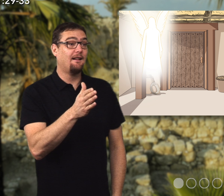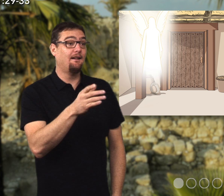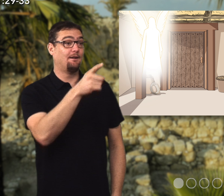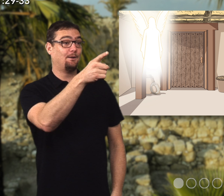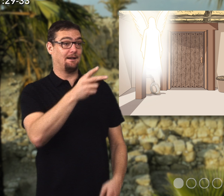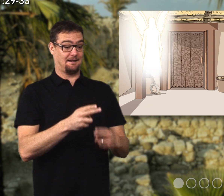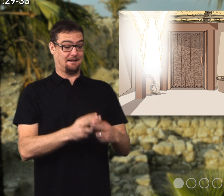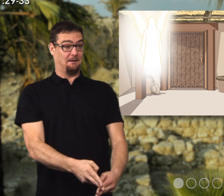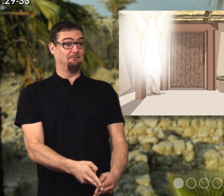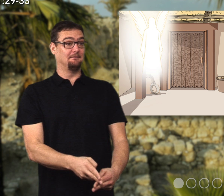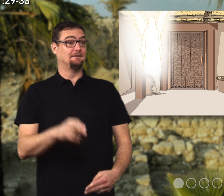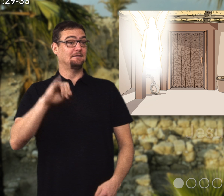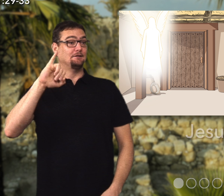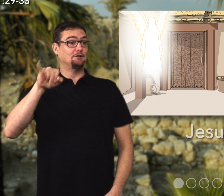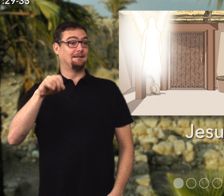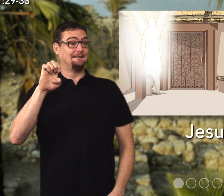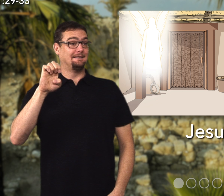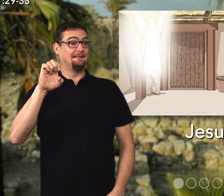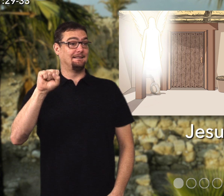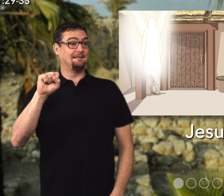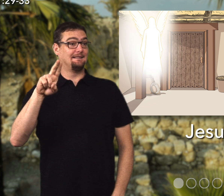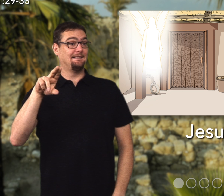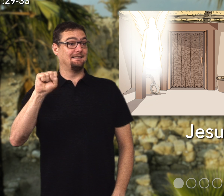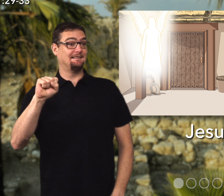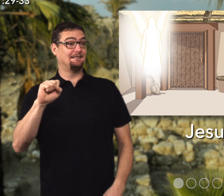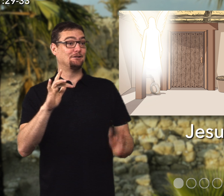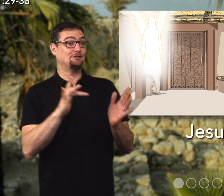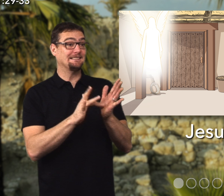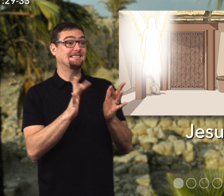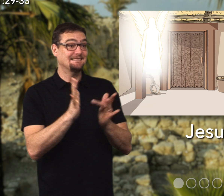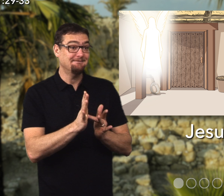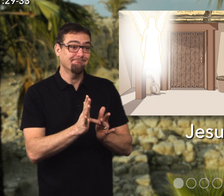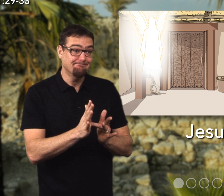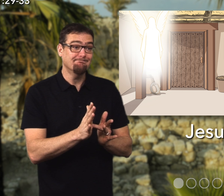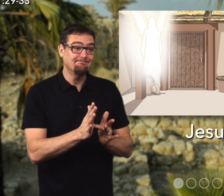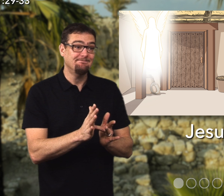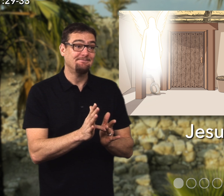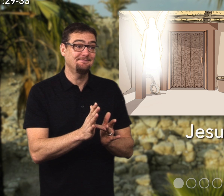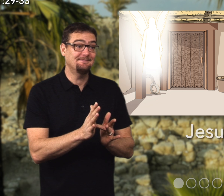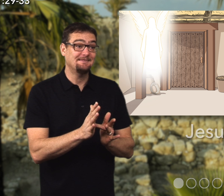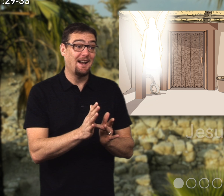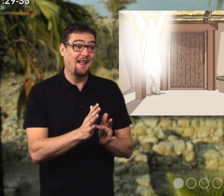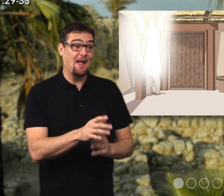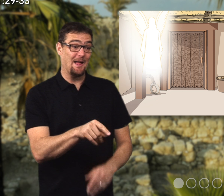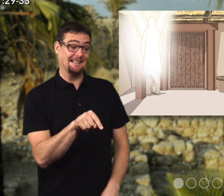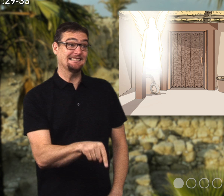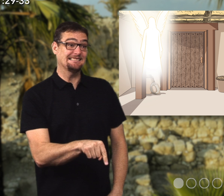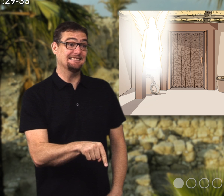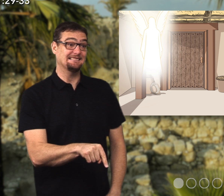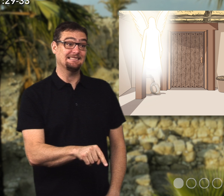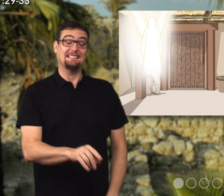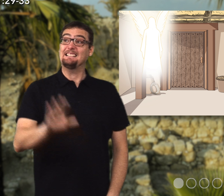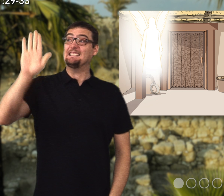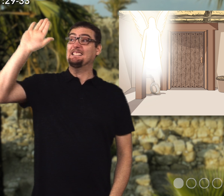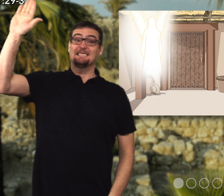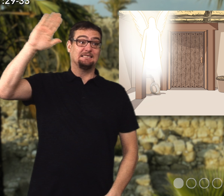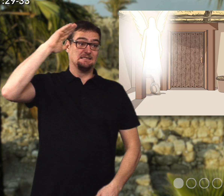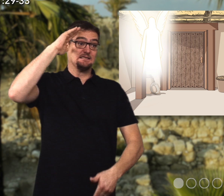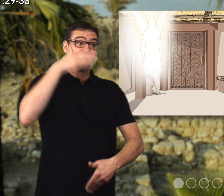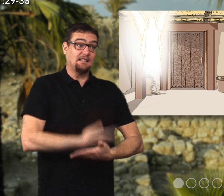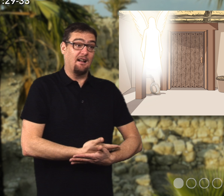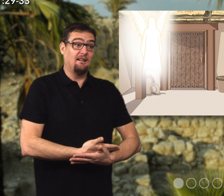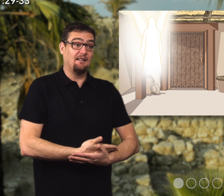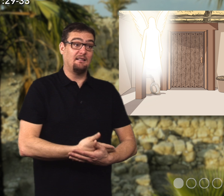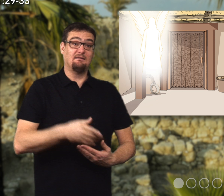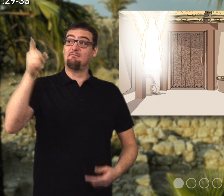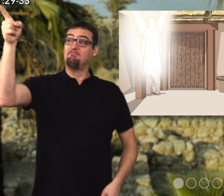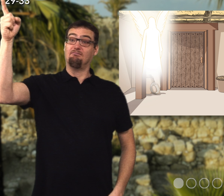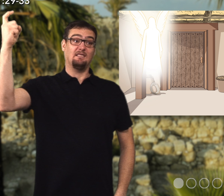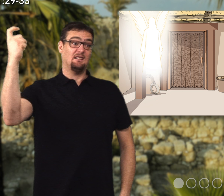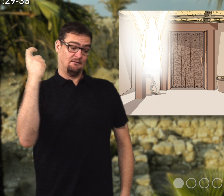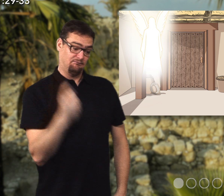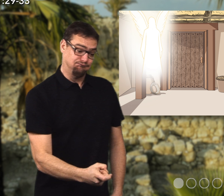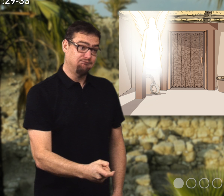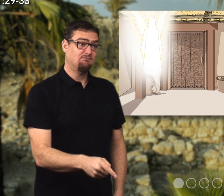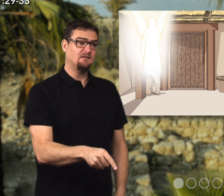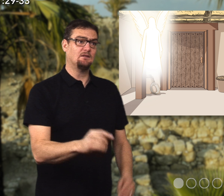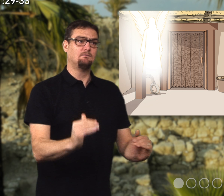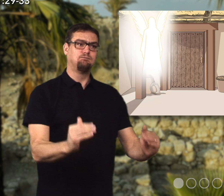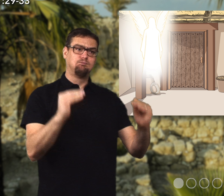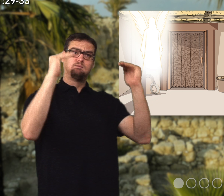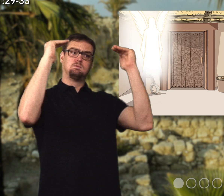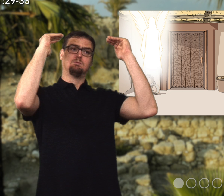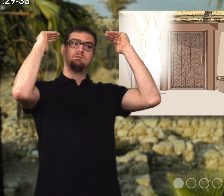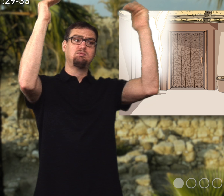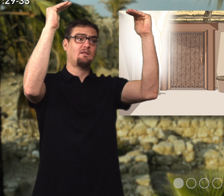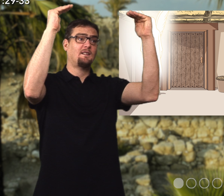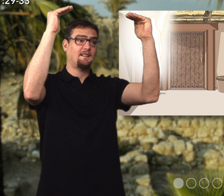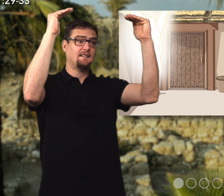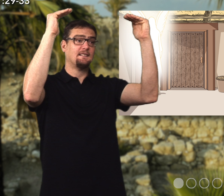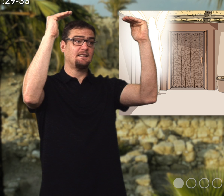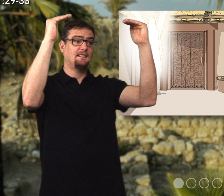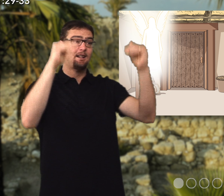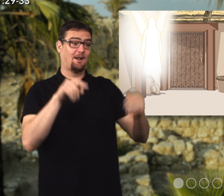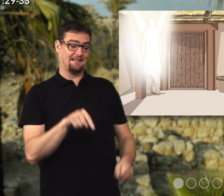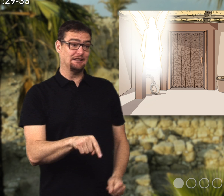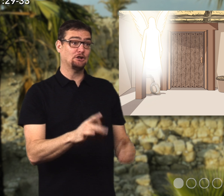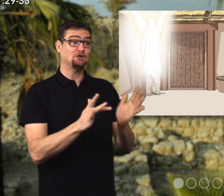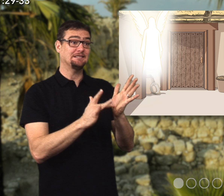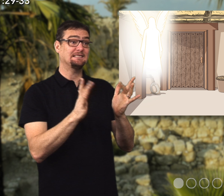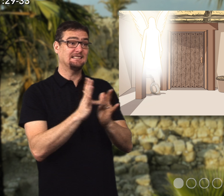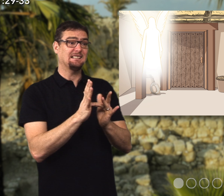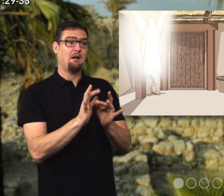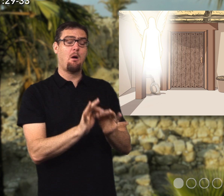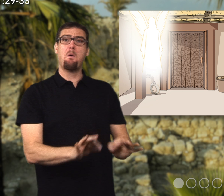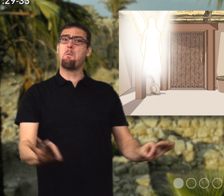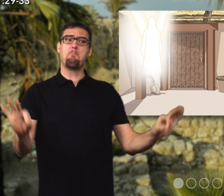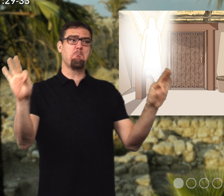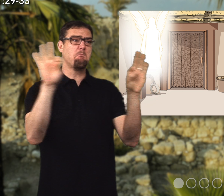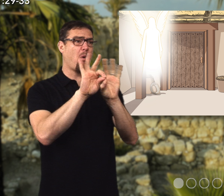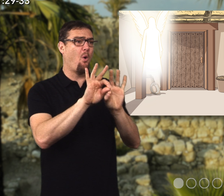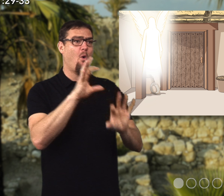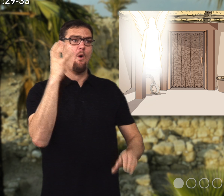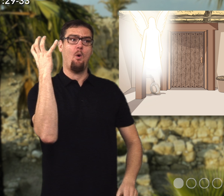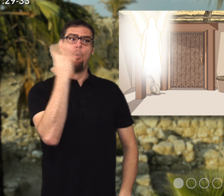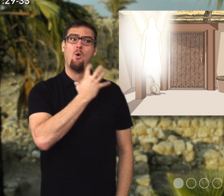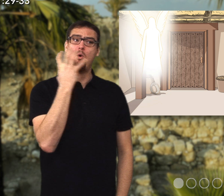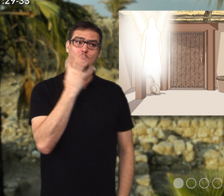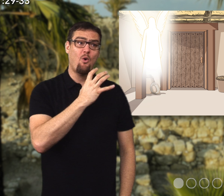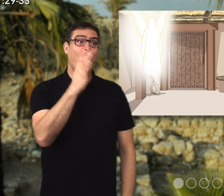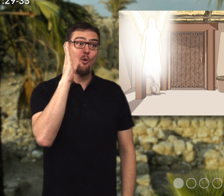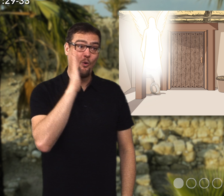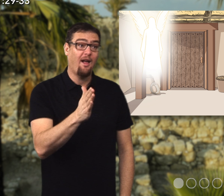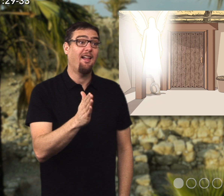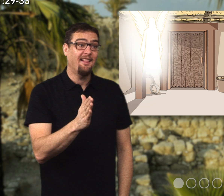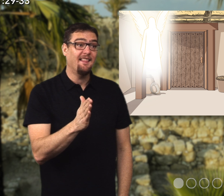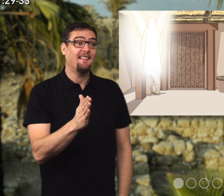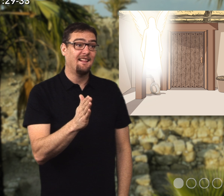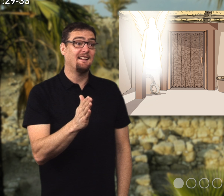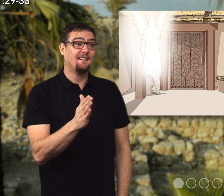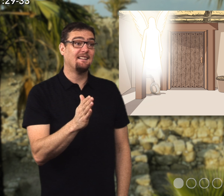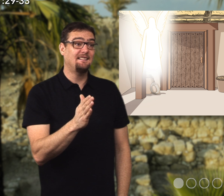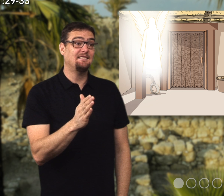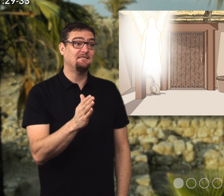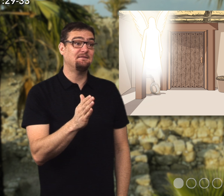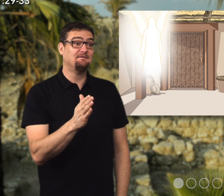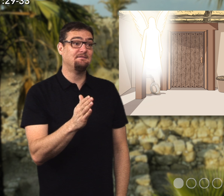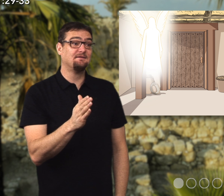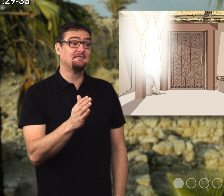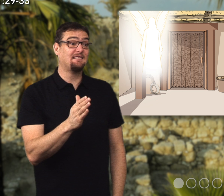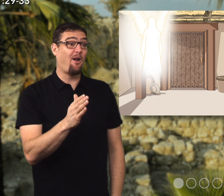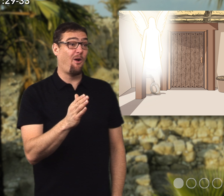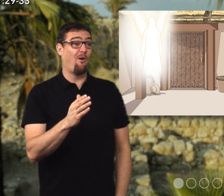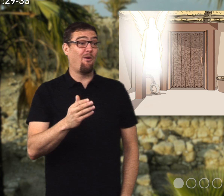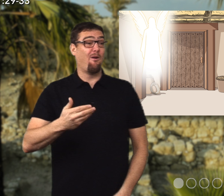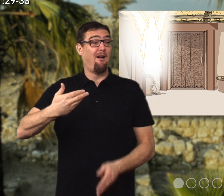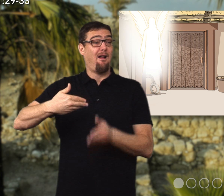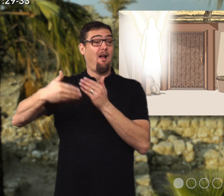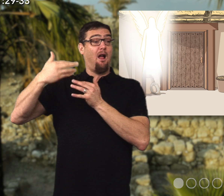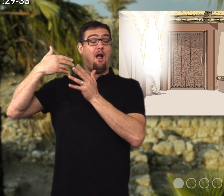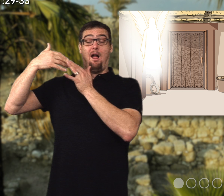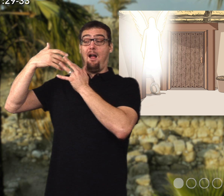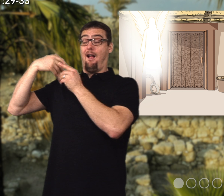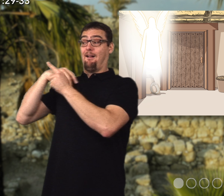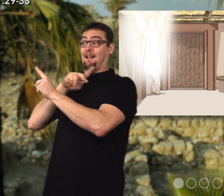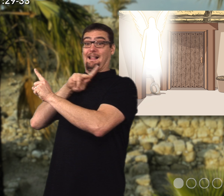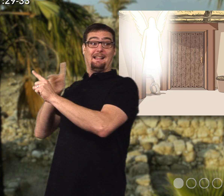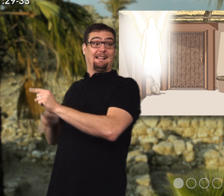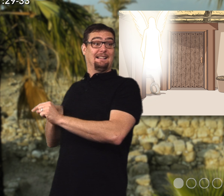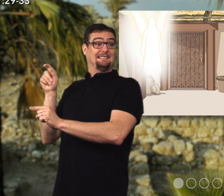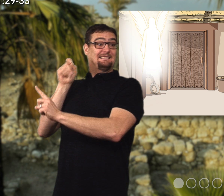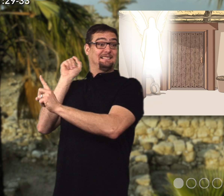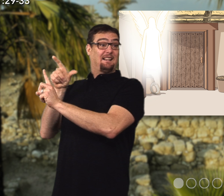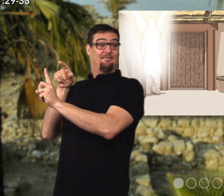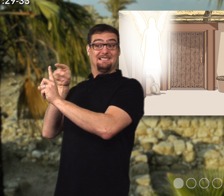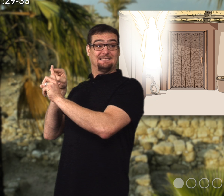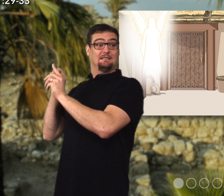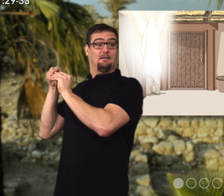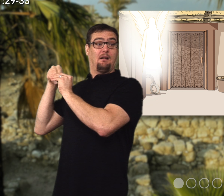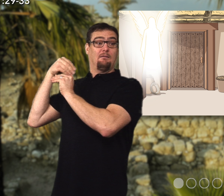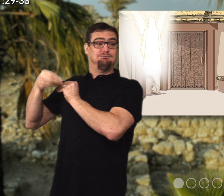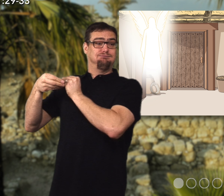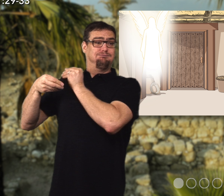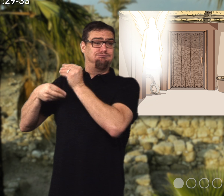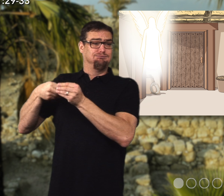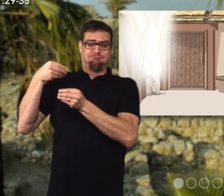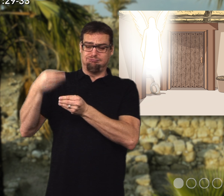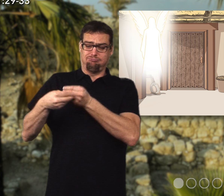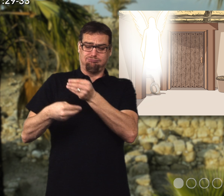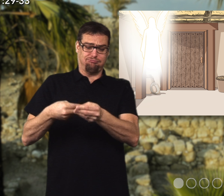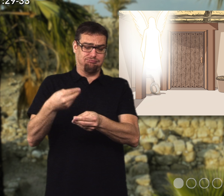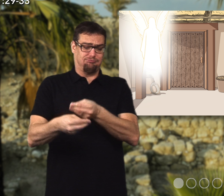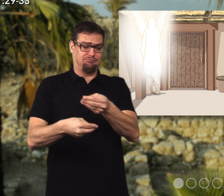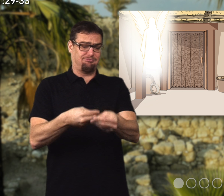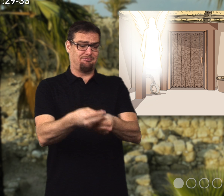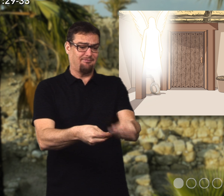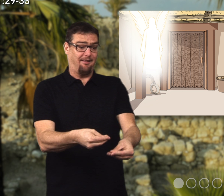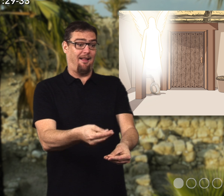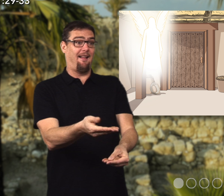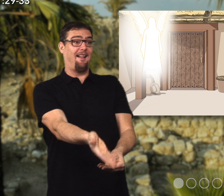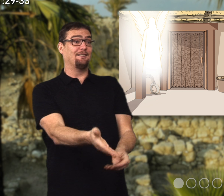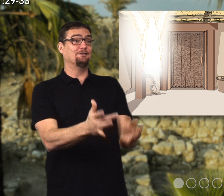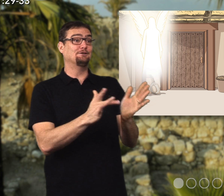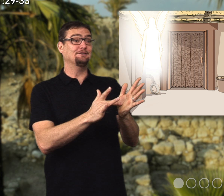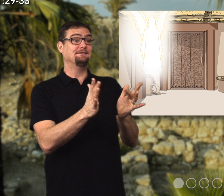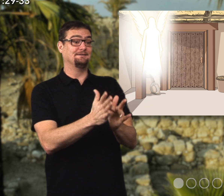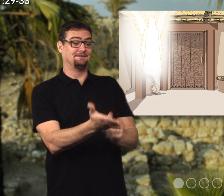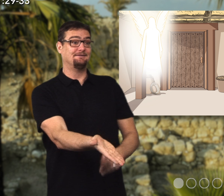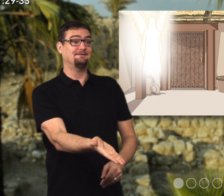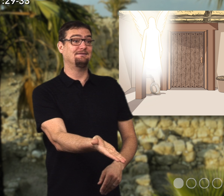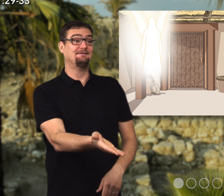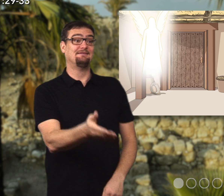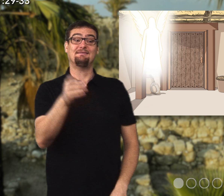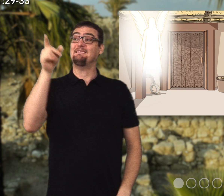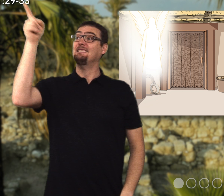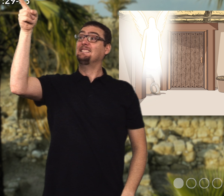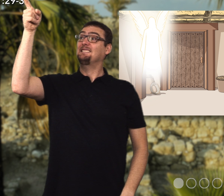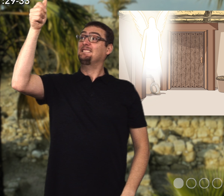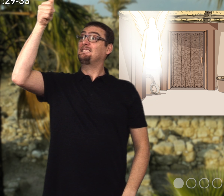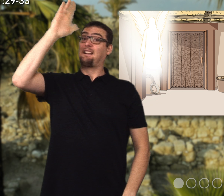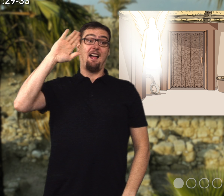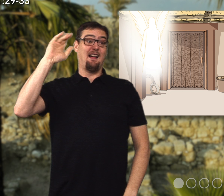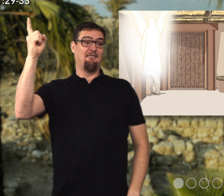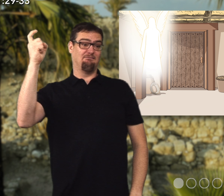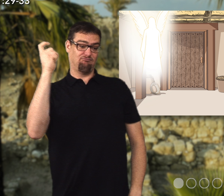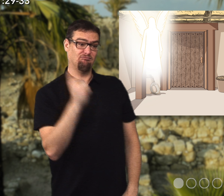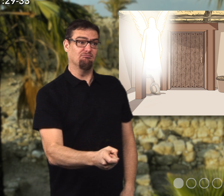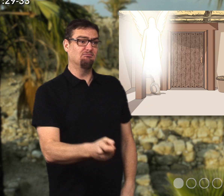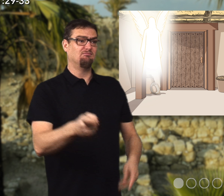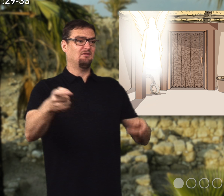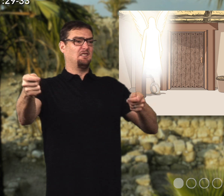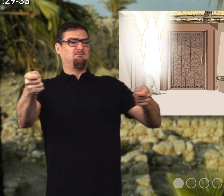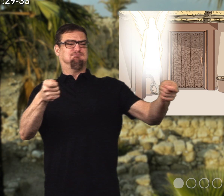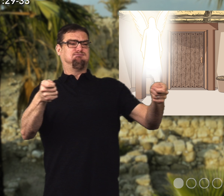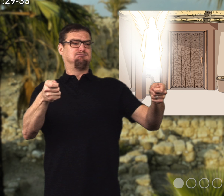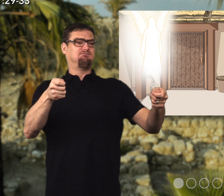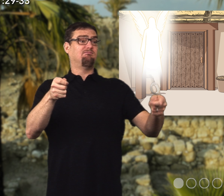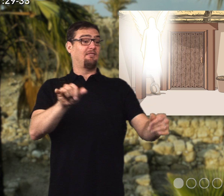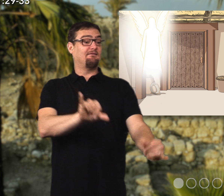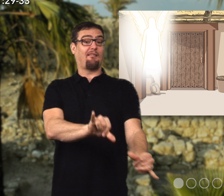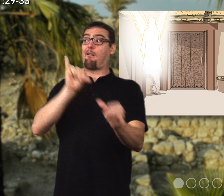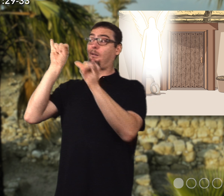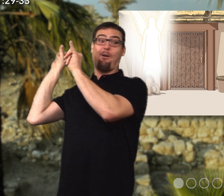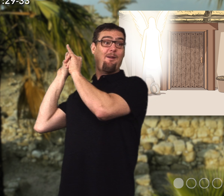Behold, you will conceive and give birth to a son, and you are to give Him the name Jesus.